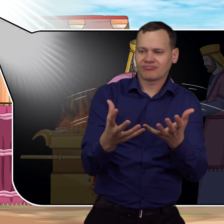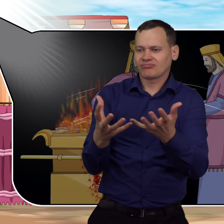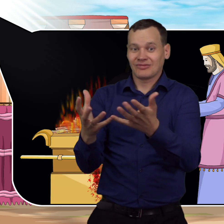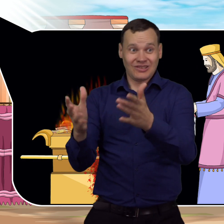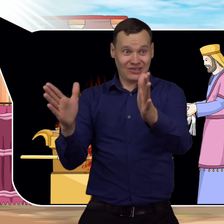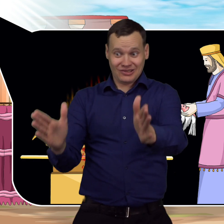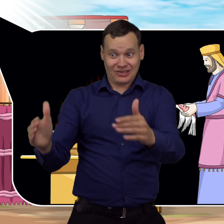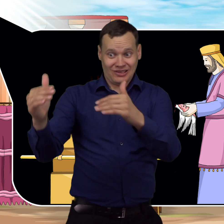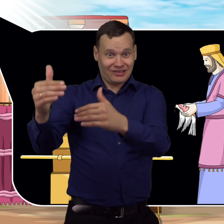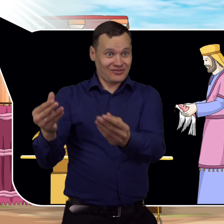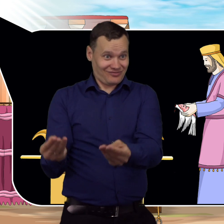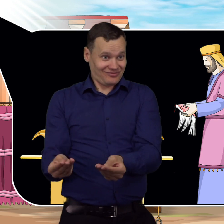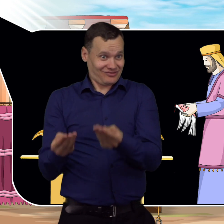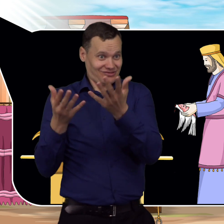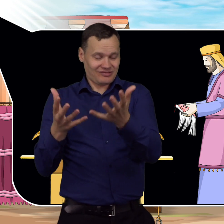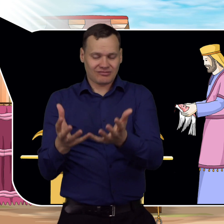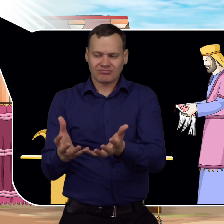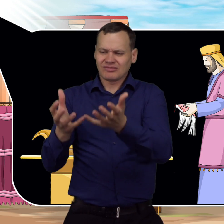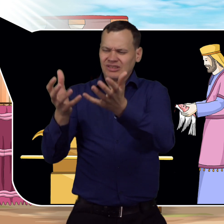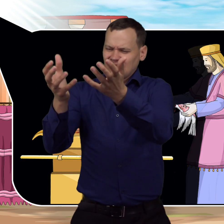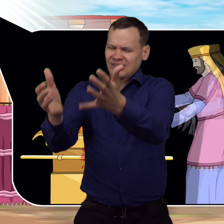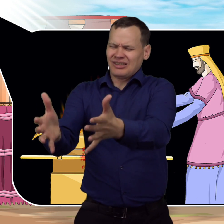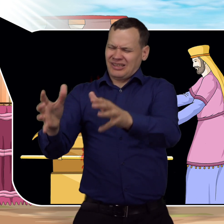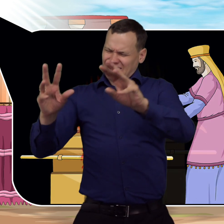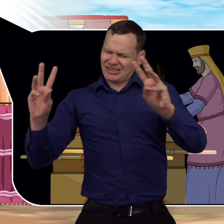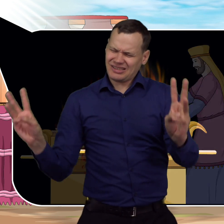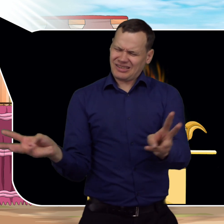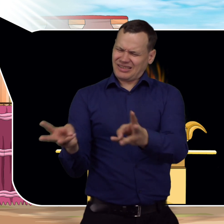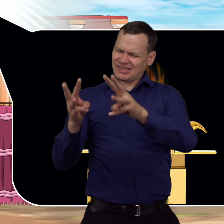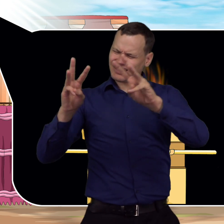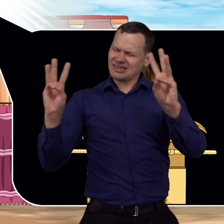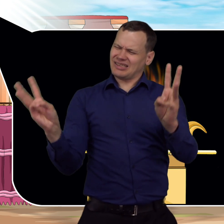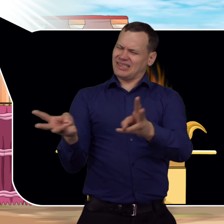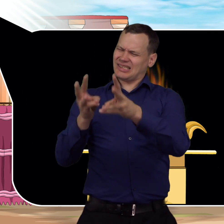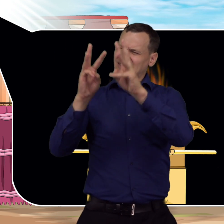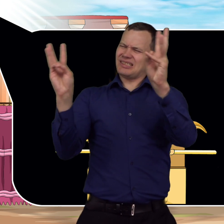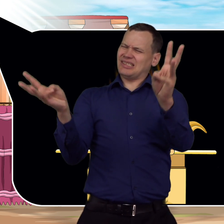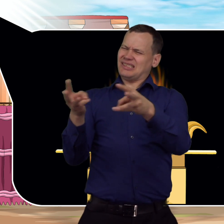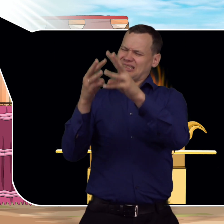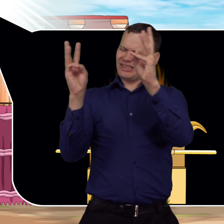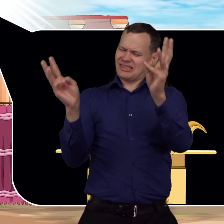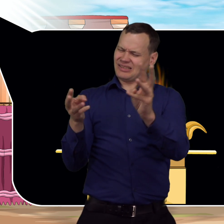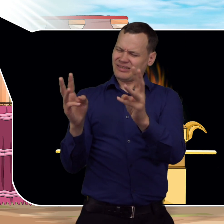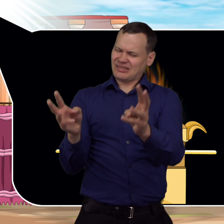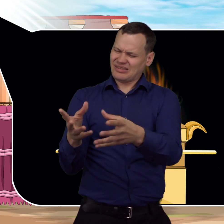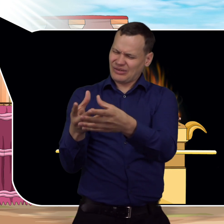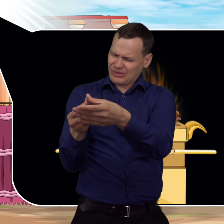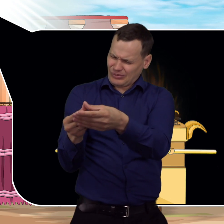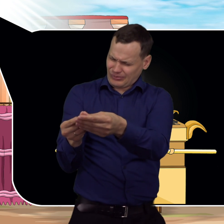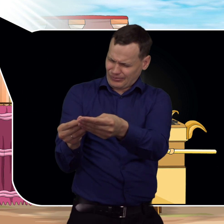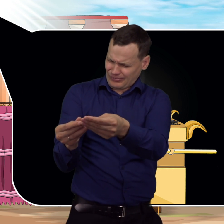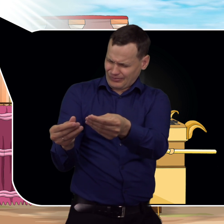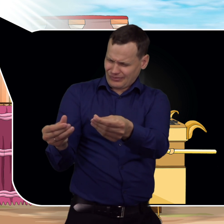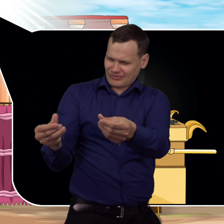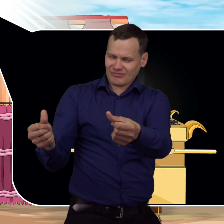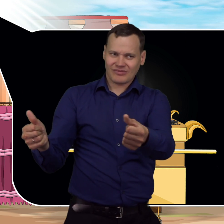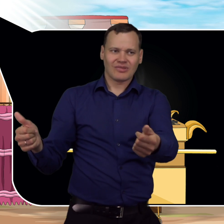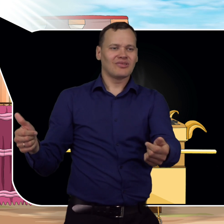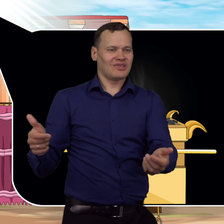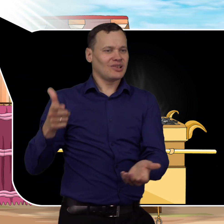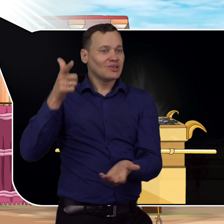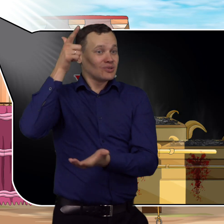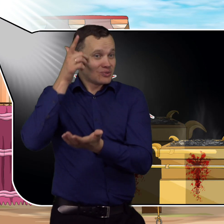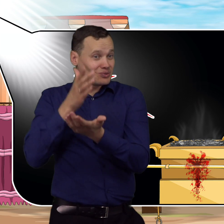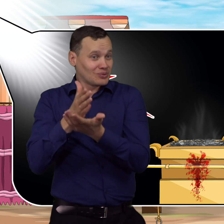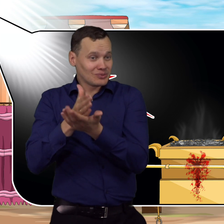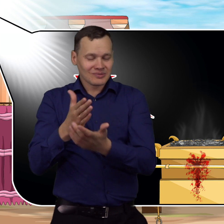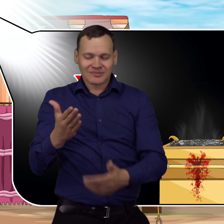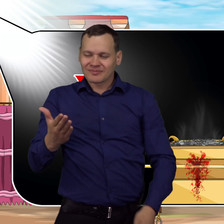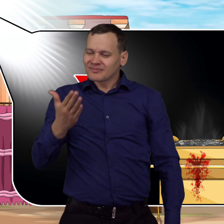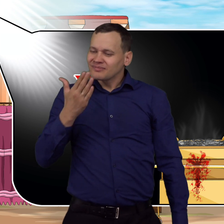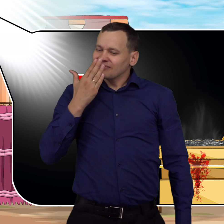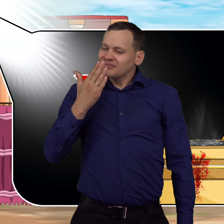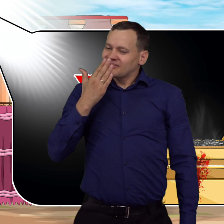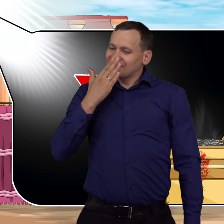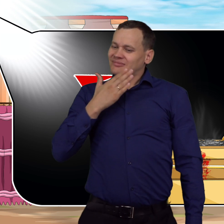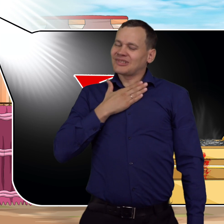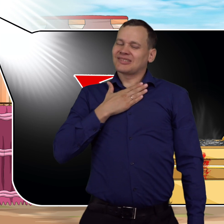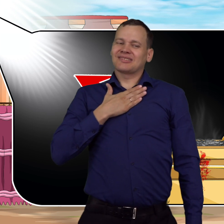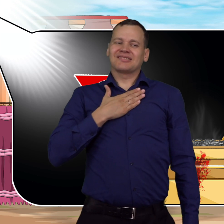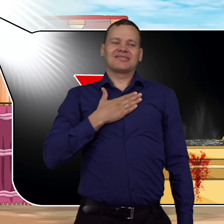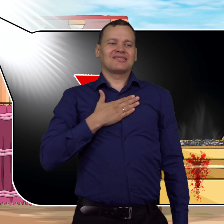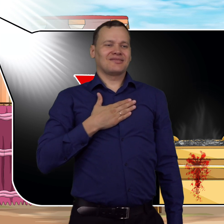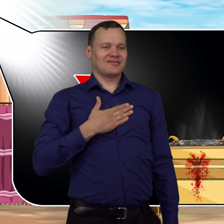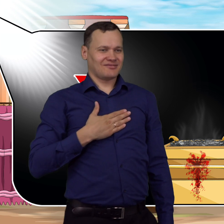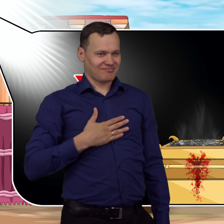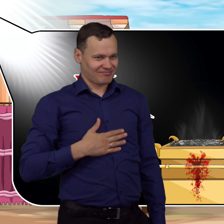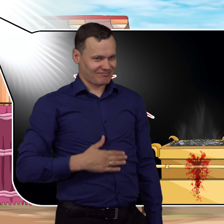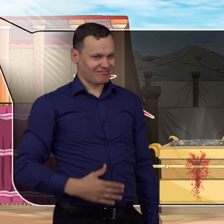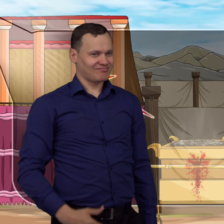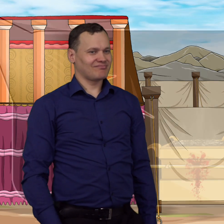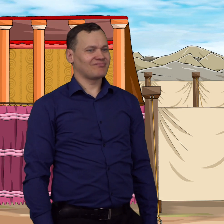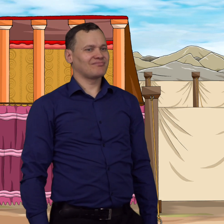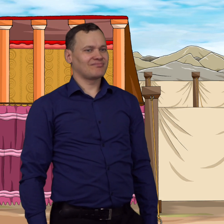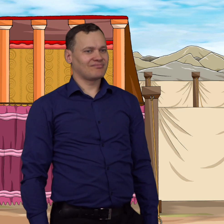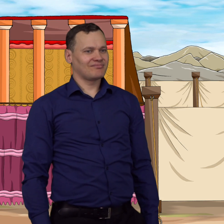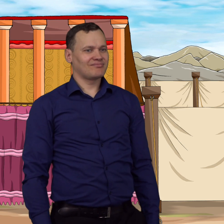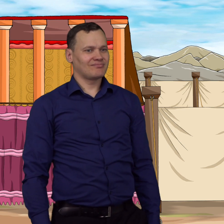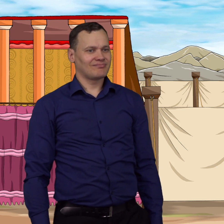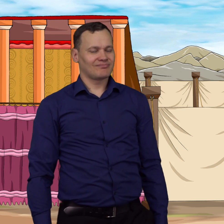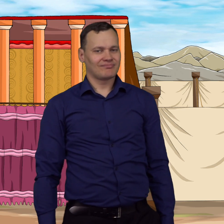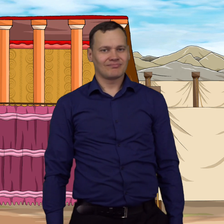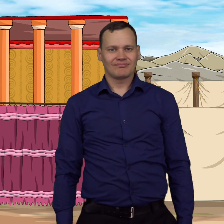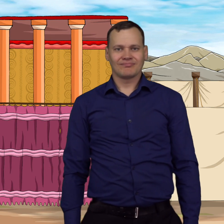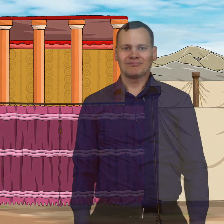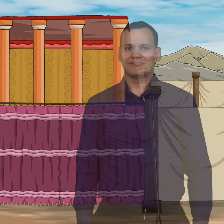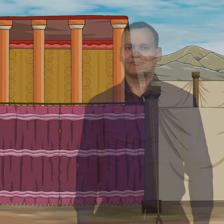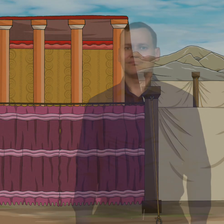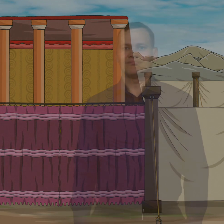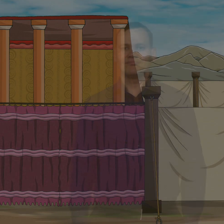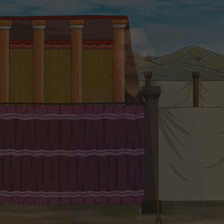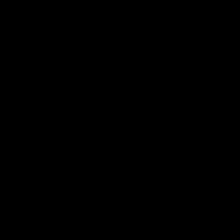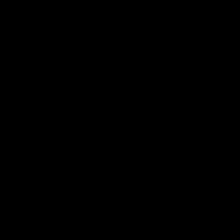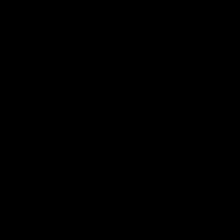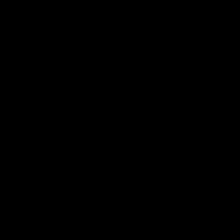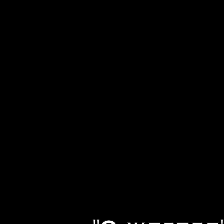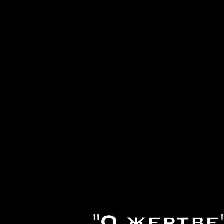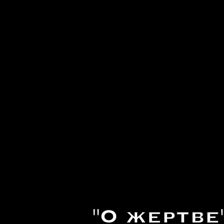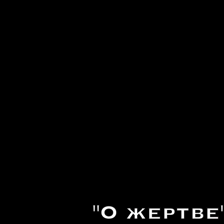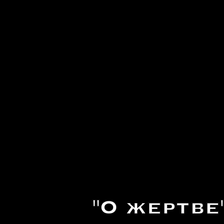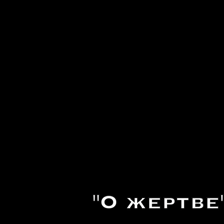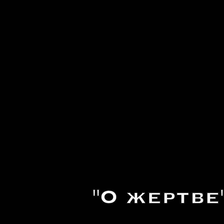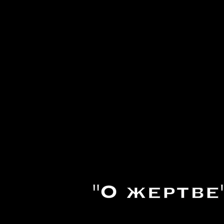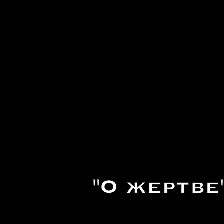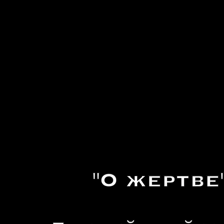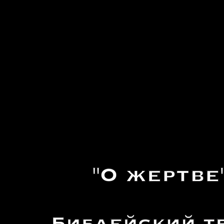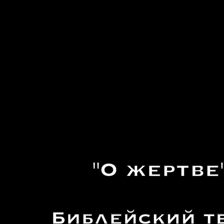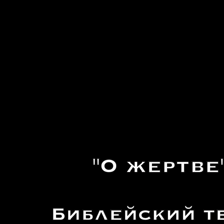And the priest is to burn it on the altar atop the burning wood. It is a burnt offering, an offering made by fire, a pleasing aroma to the LORD.